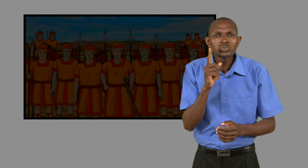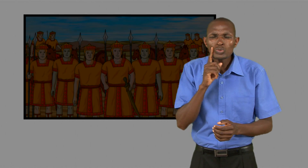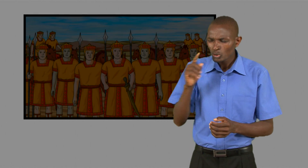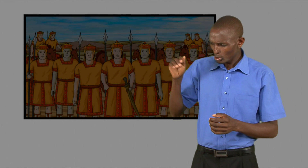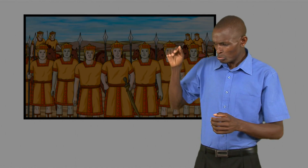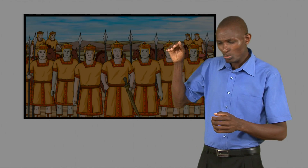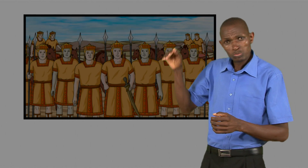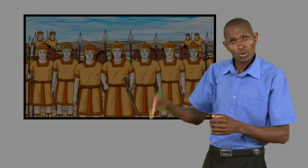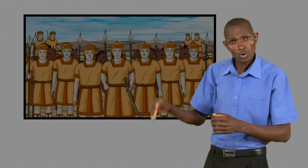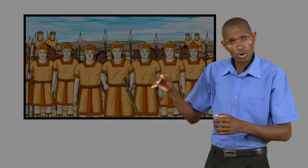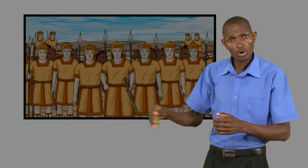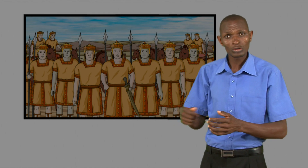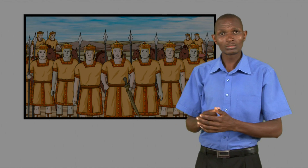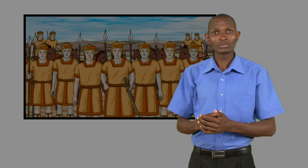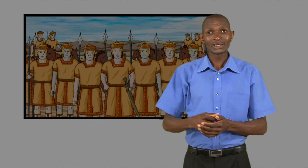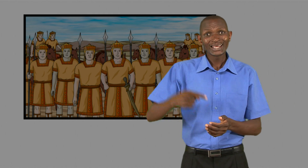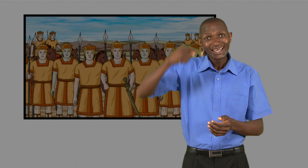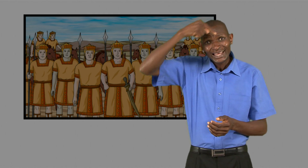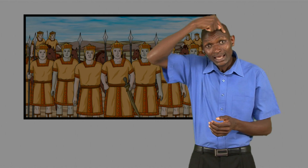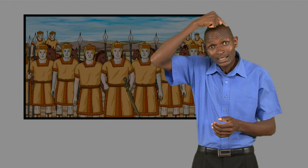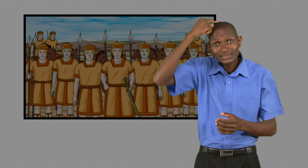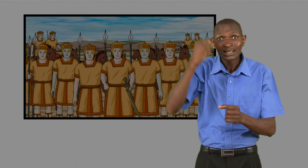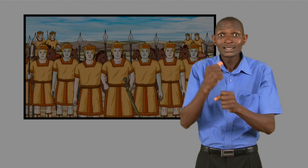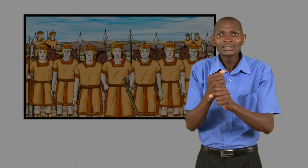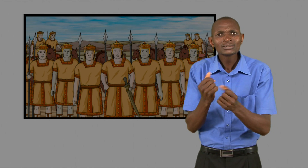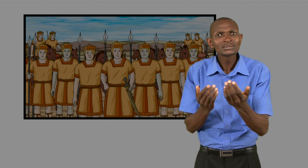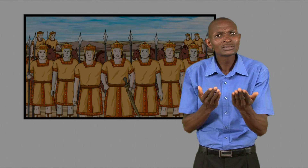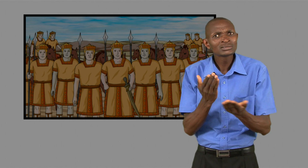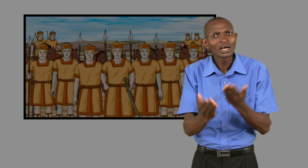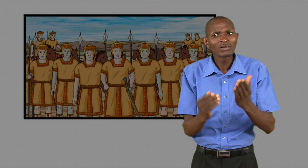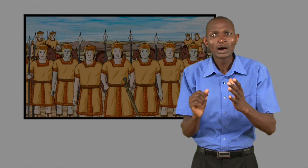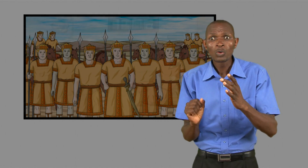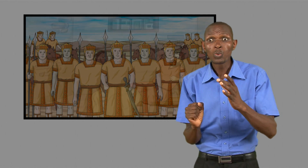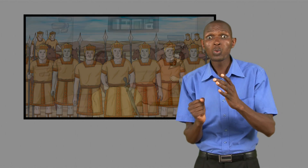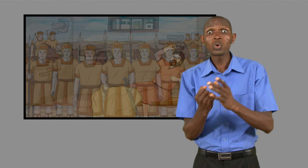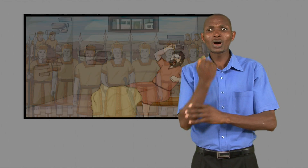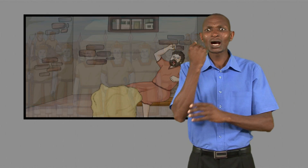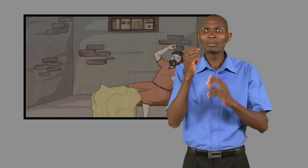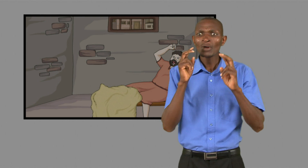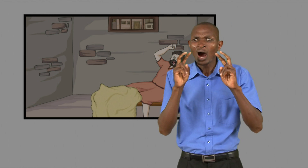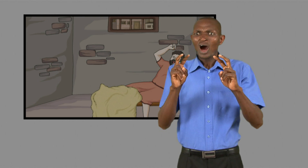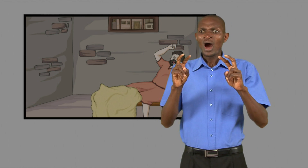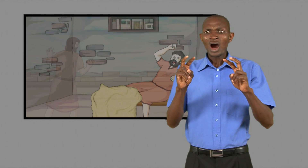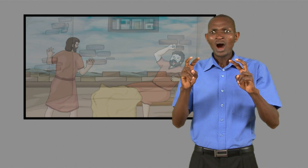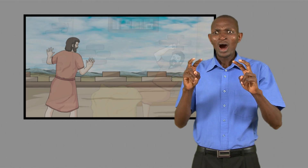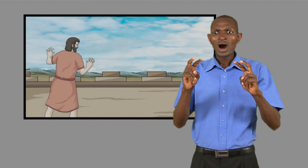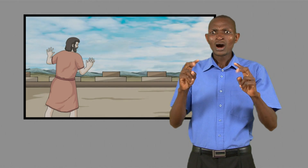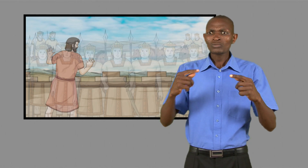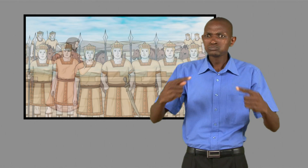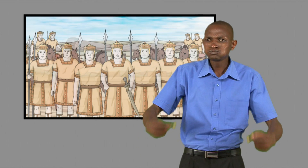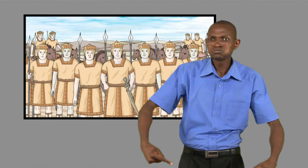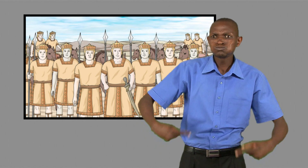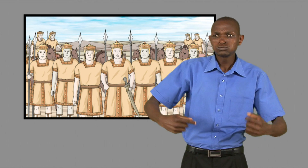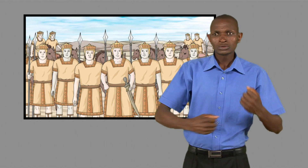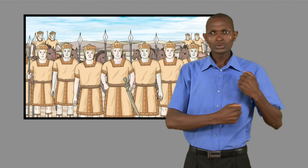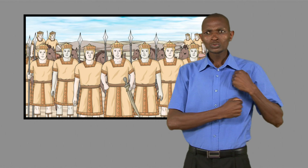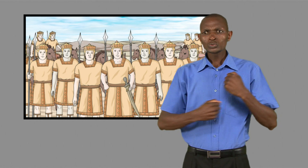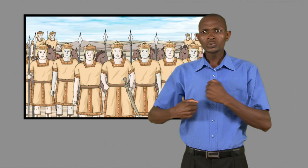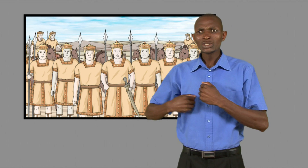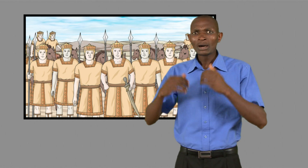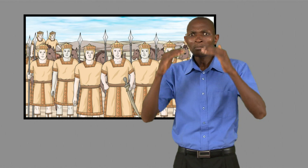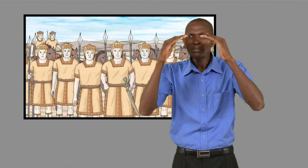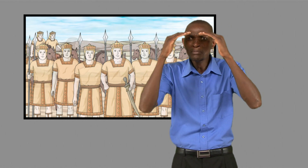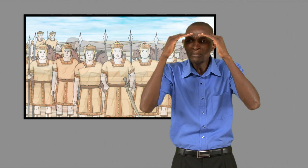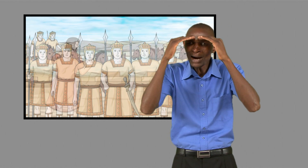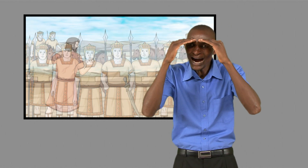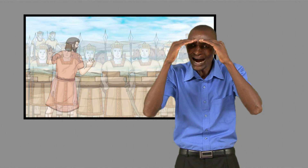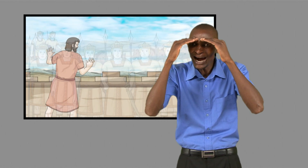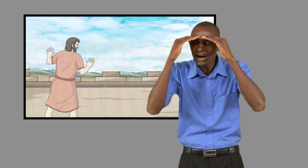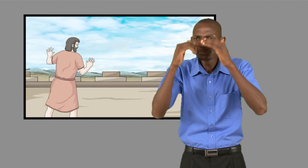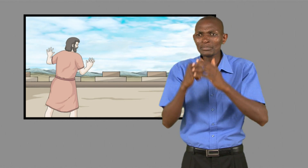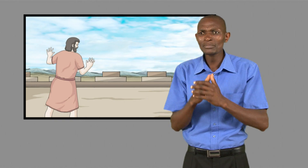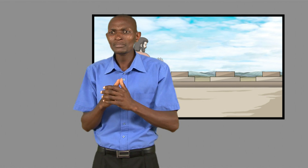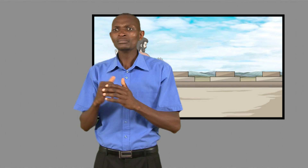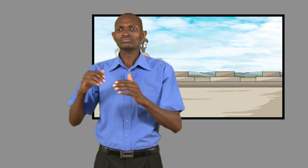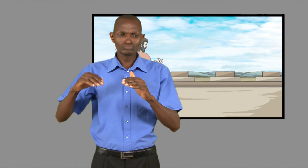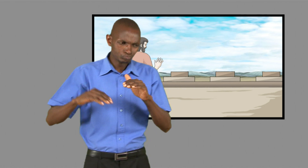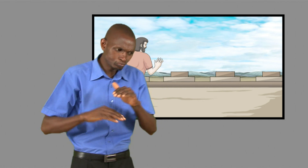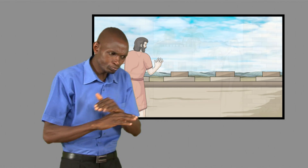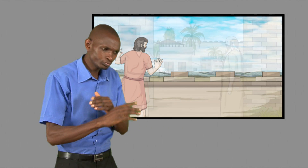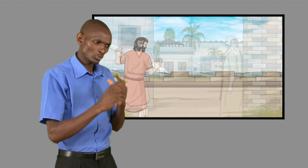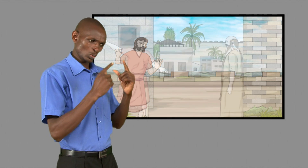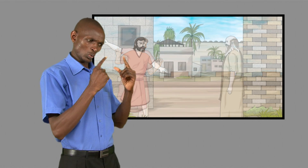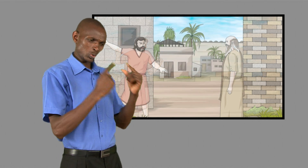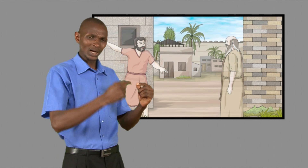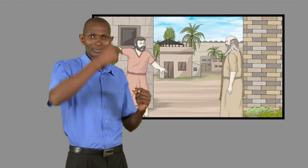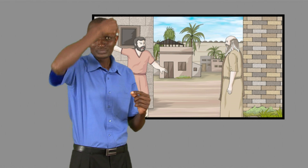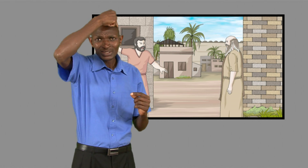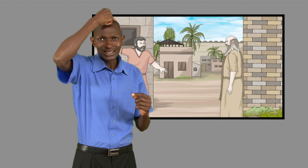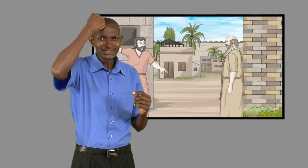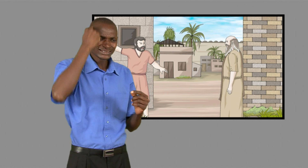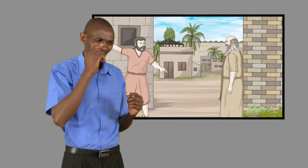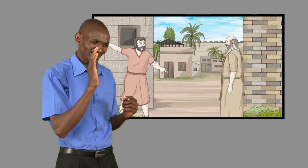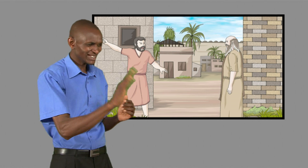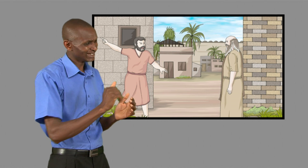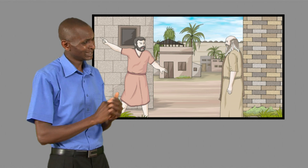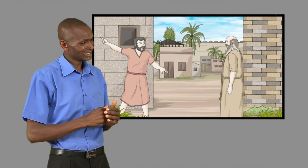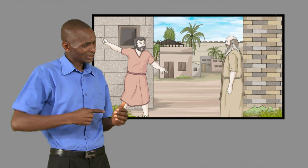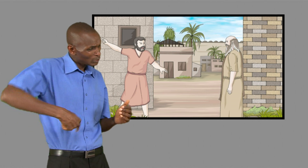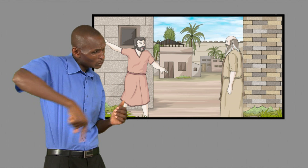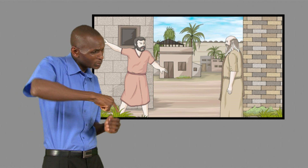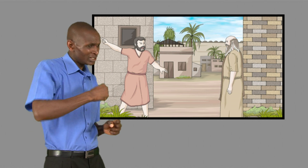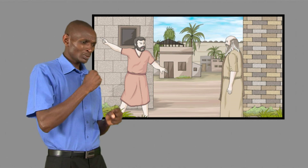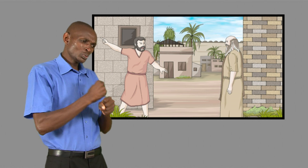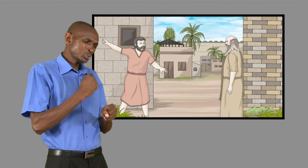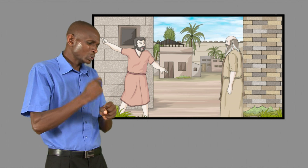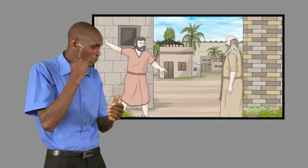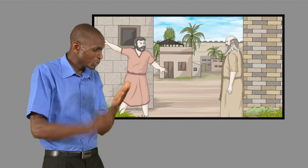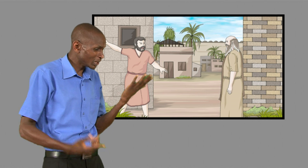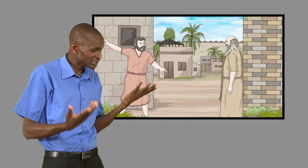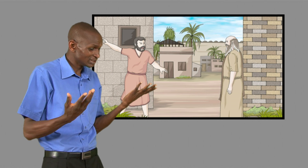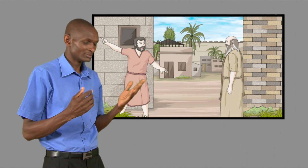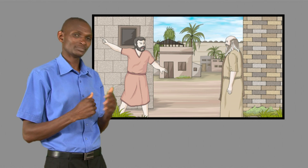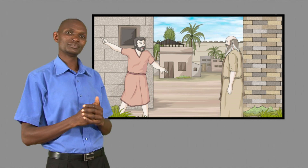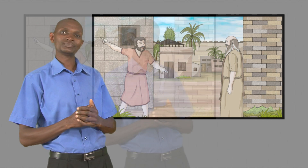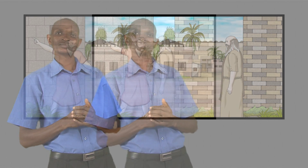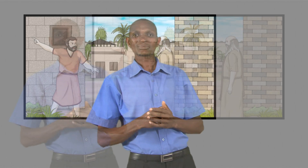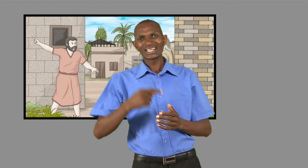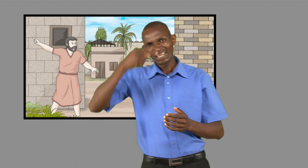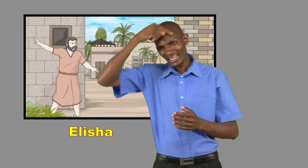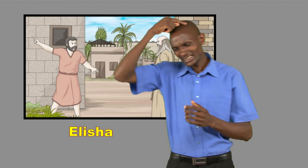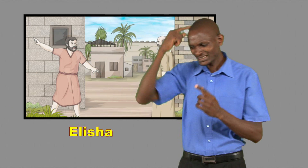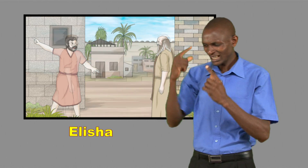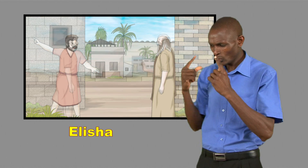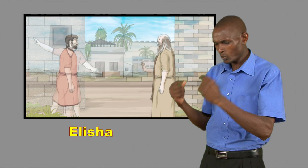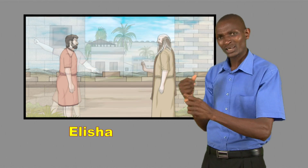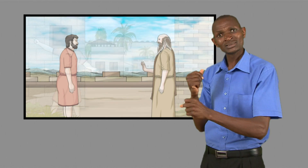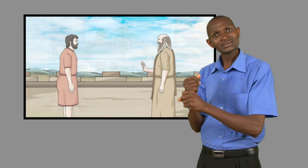So he asked Elisha, “Oh, my master, what are we to do?”